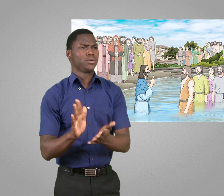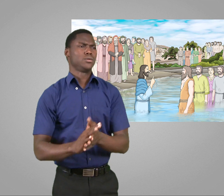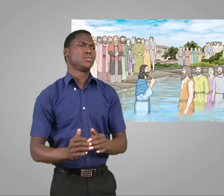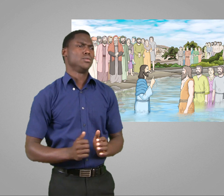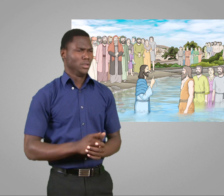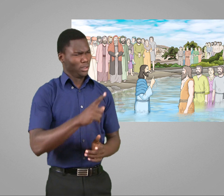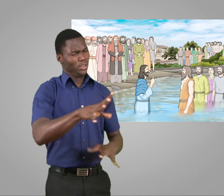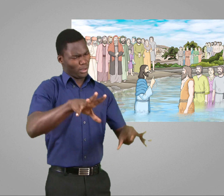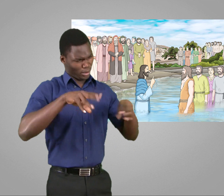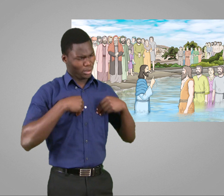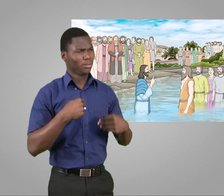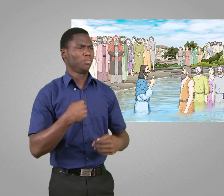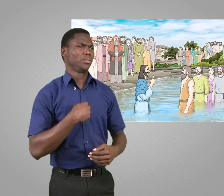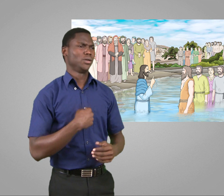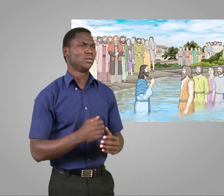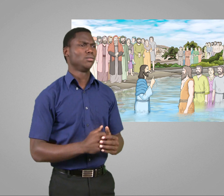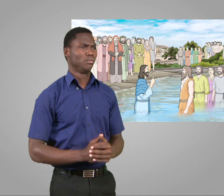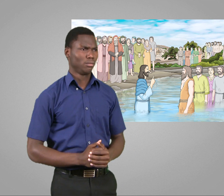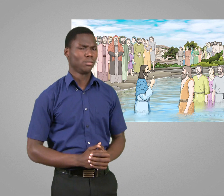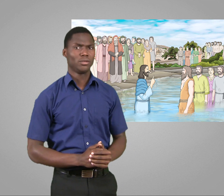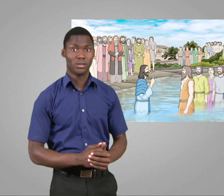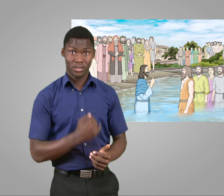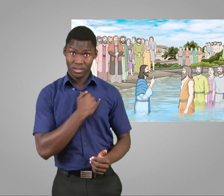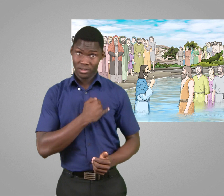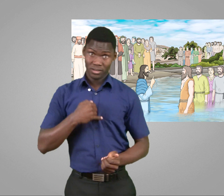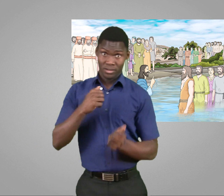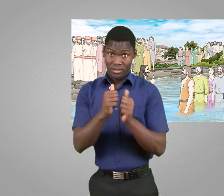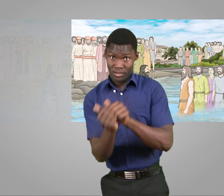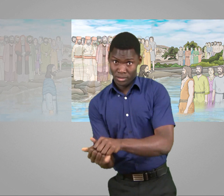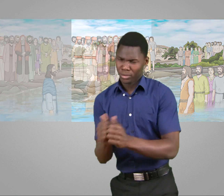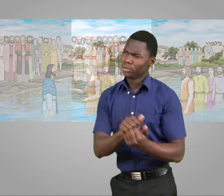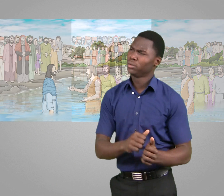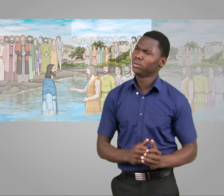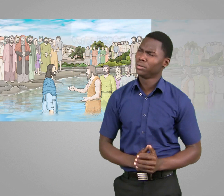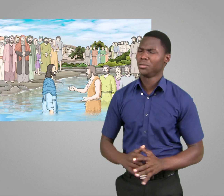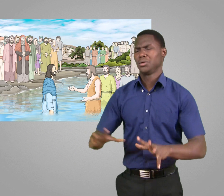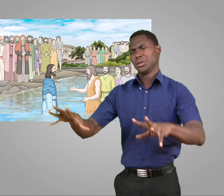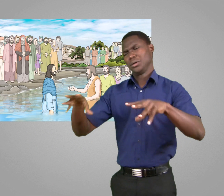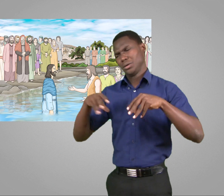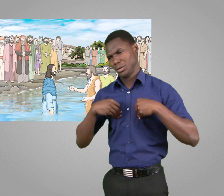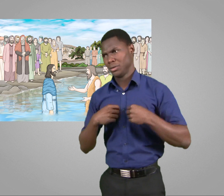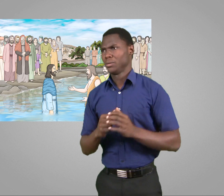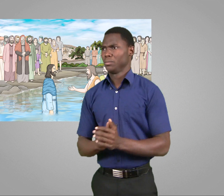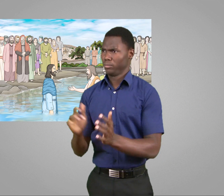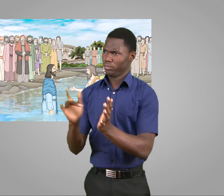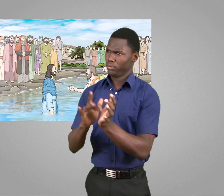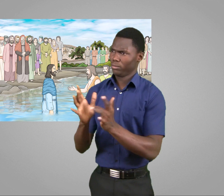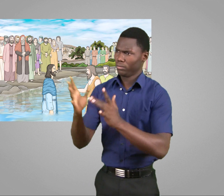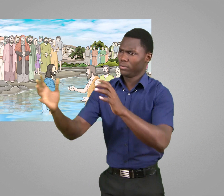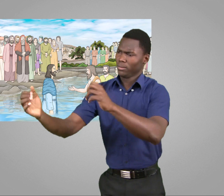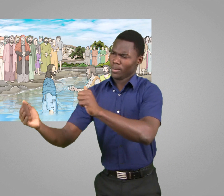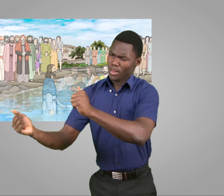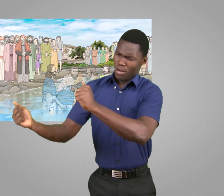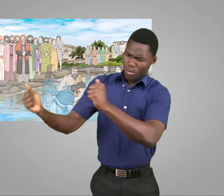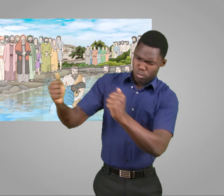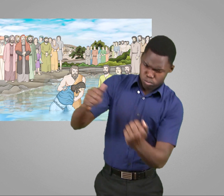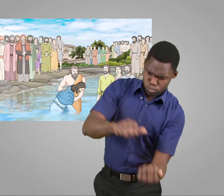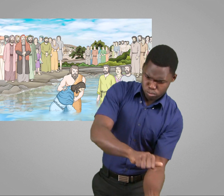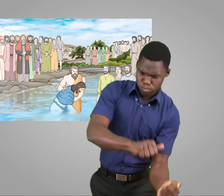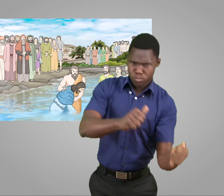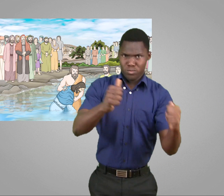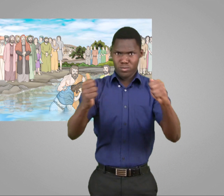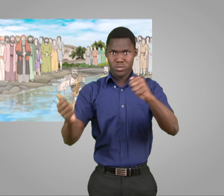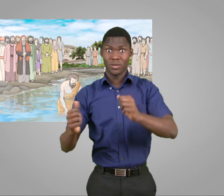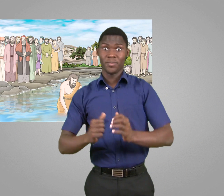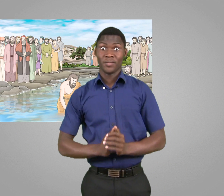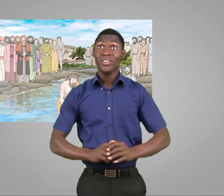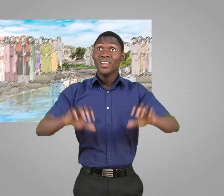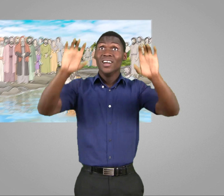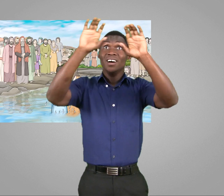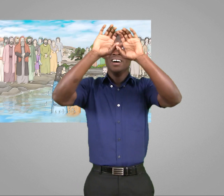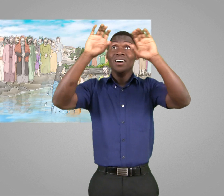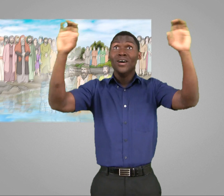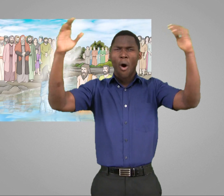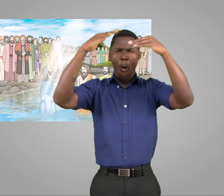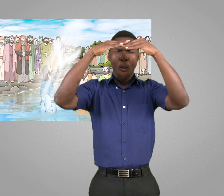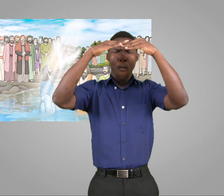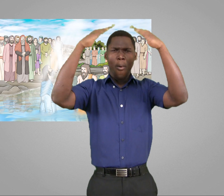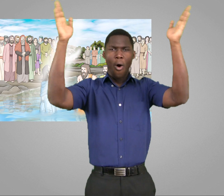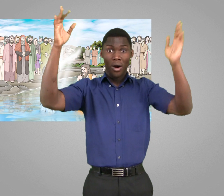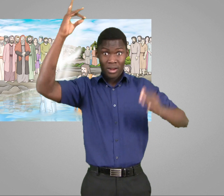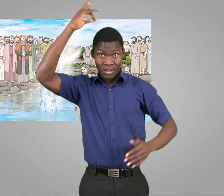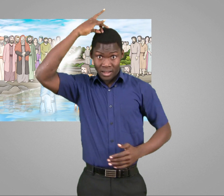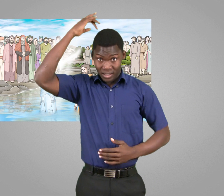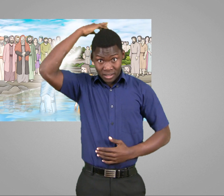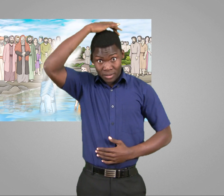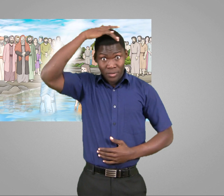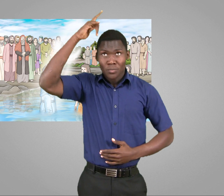As soon as Jesus was baptized, He went up out of the water.